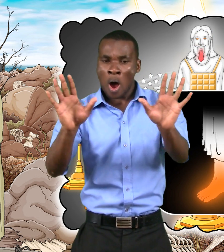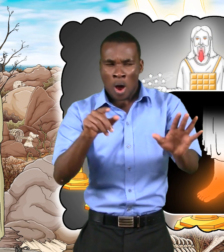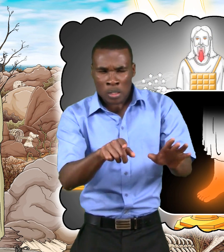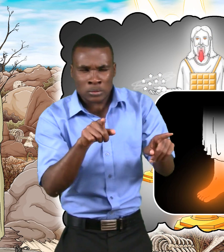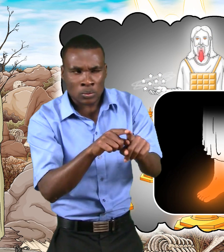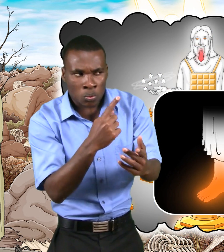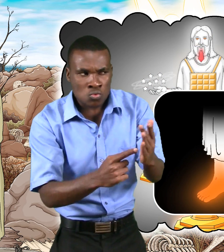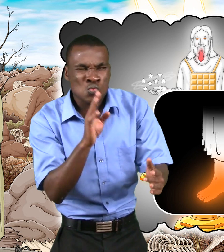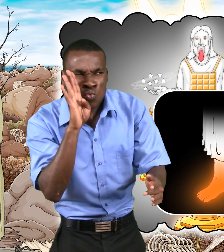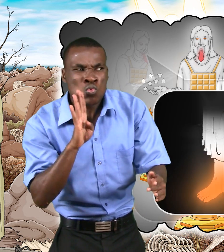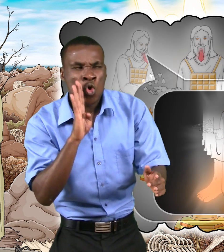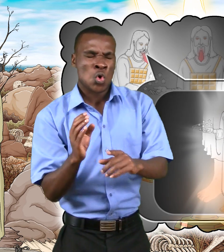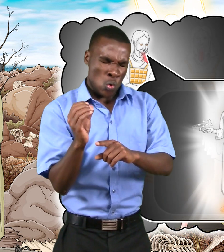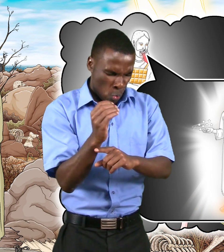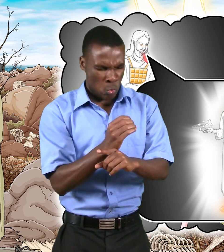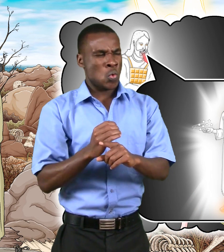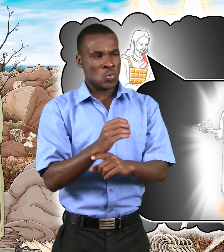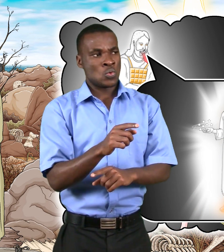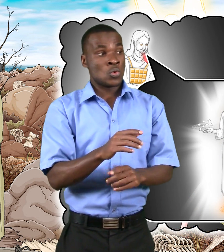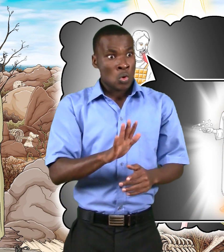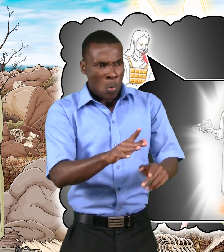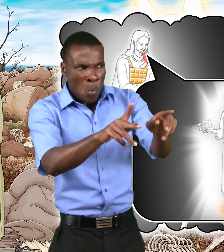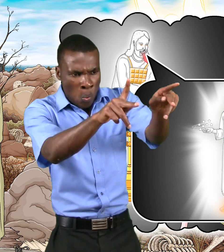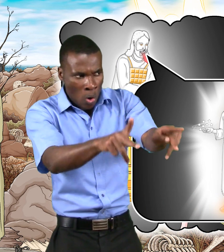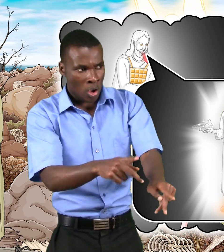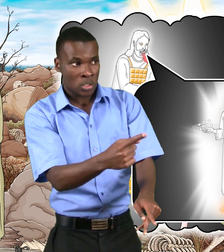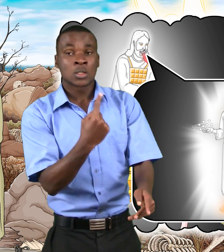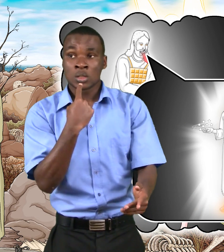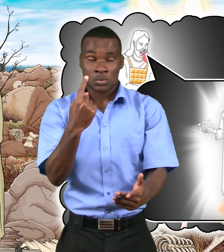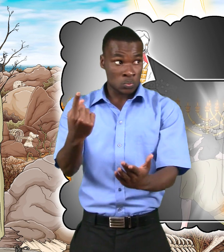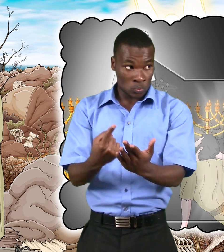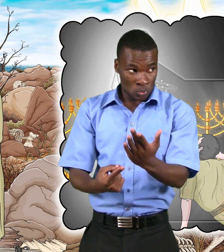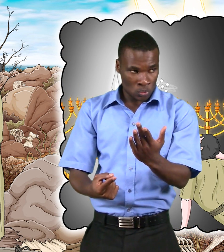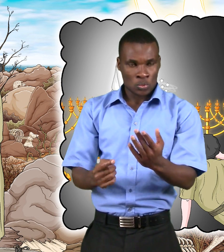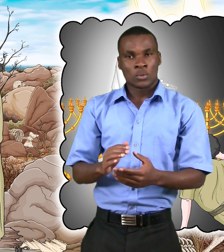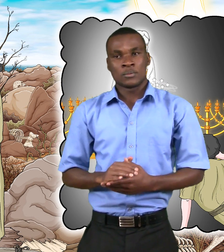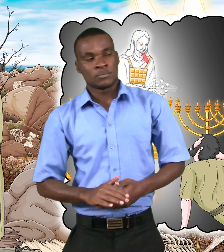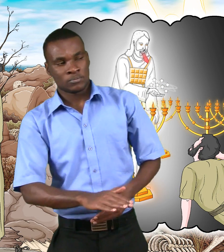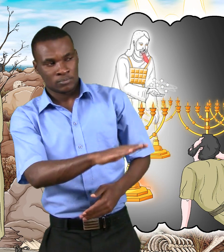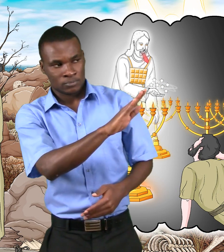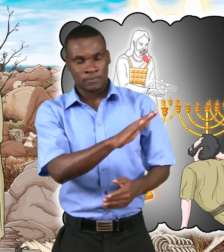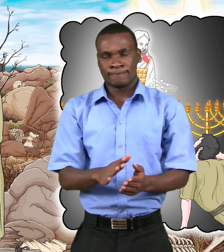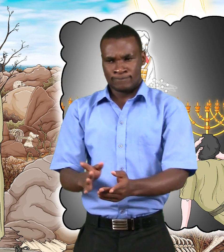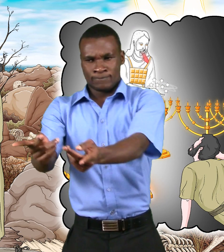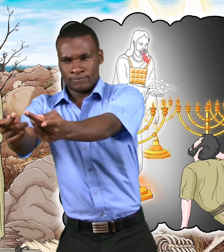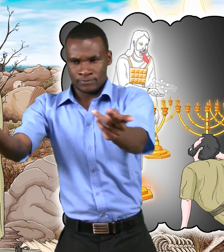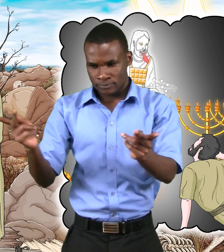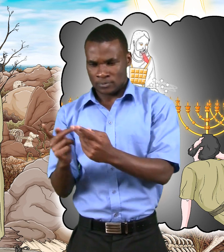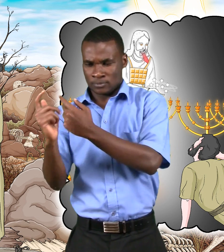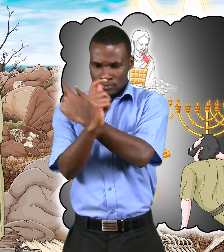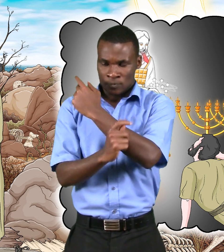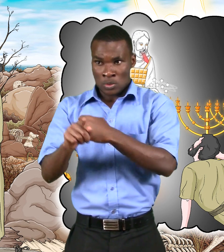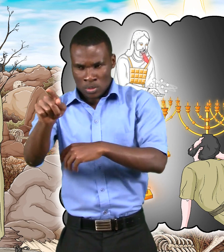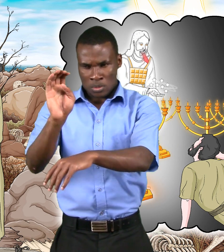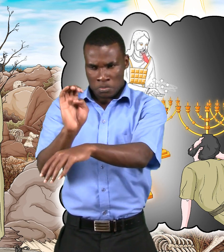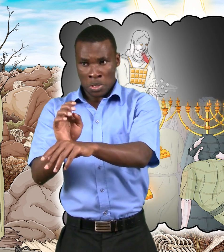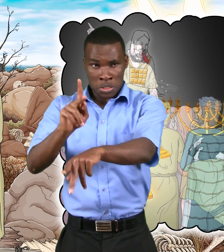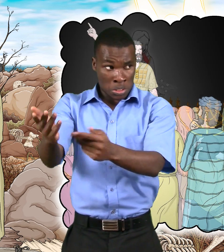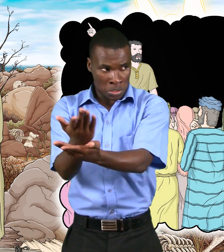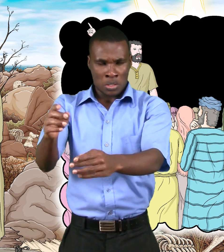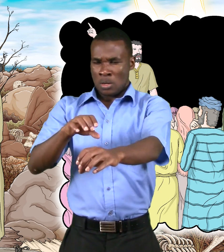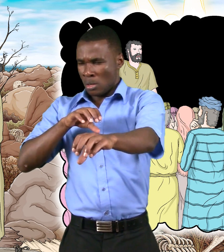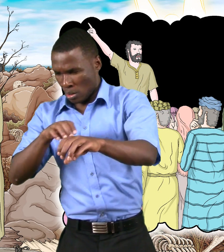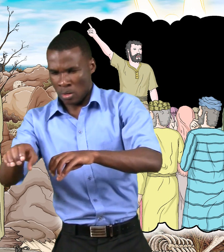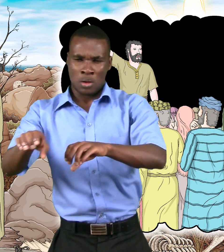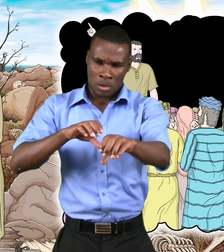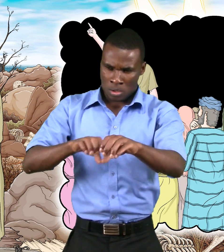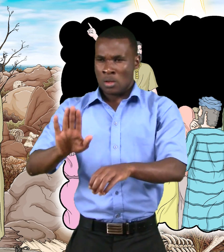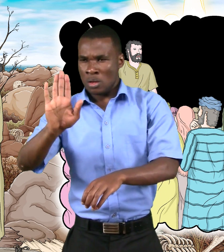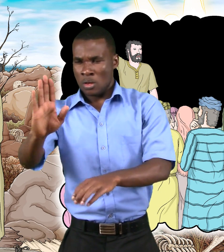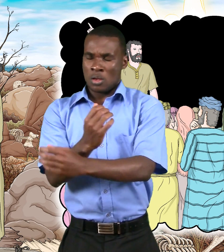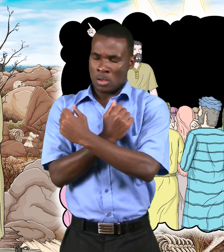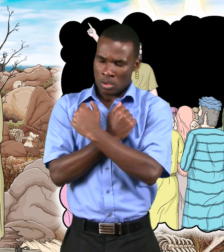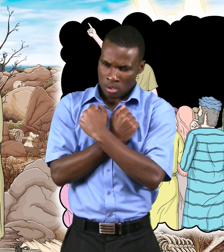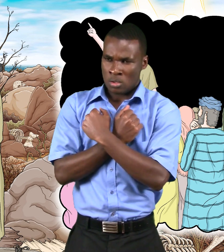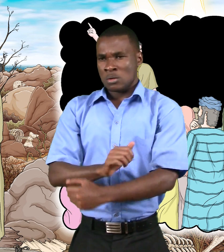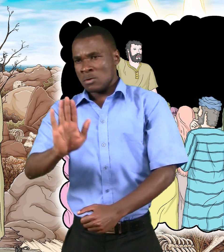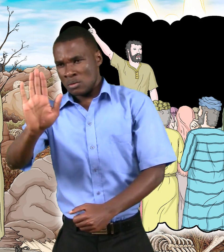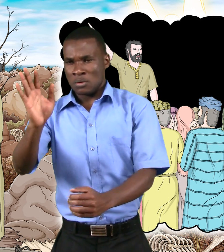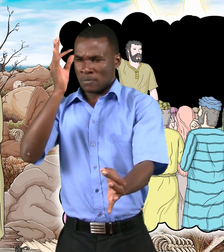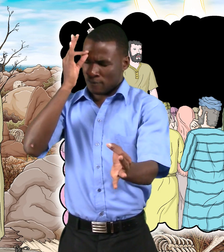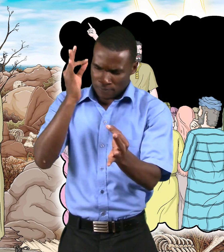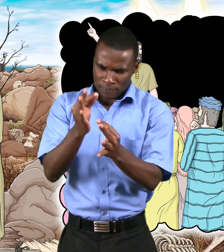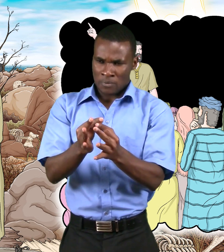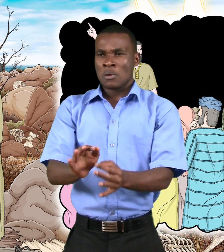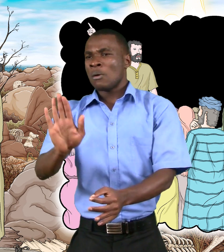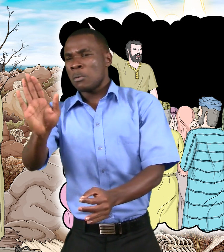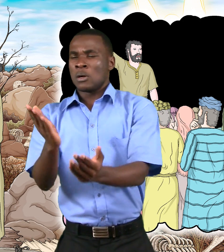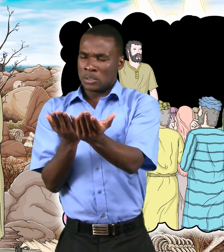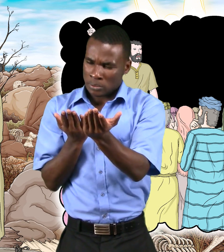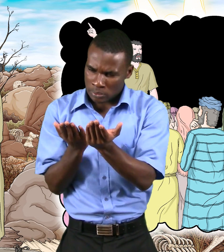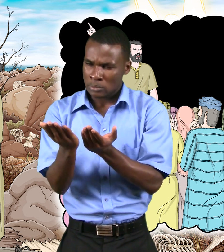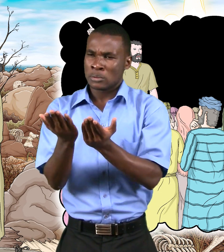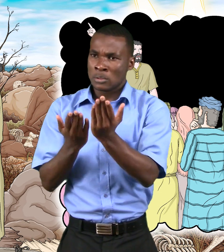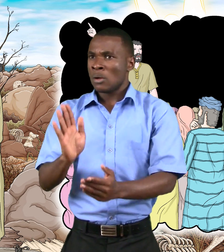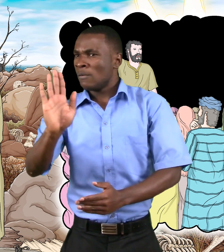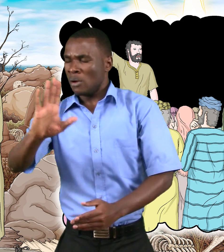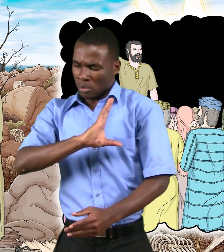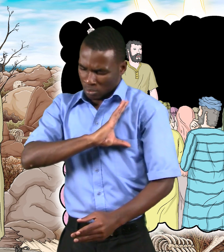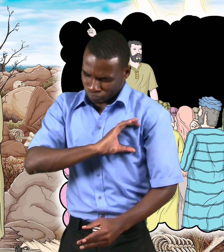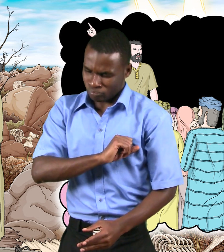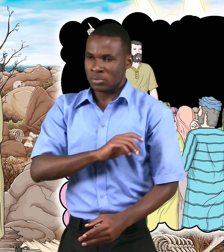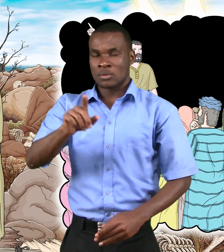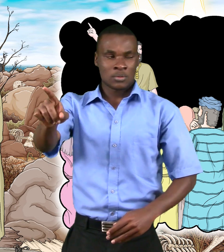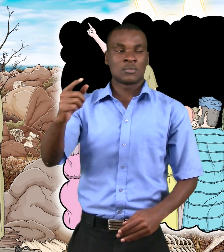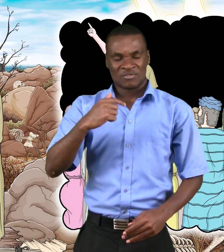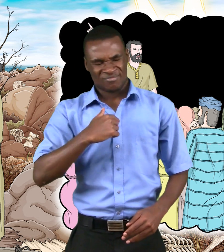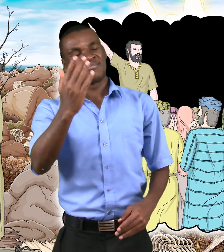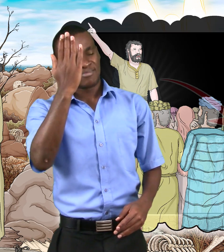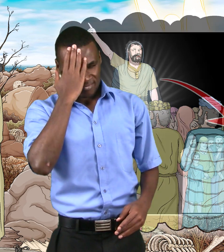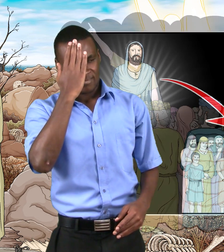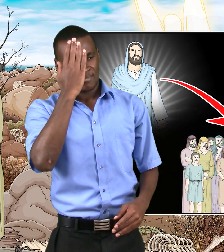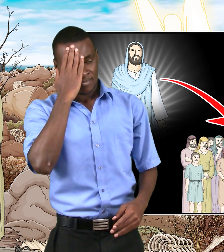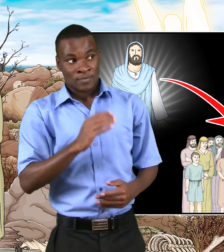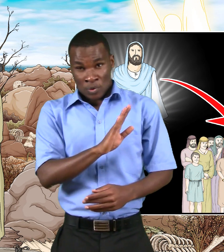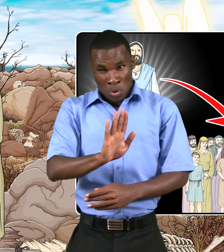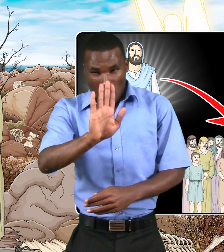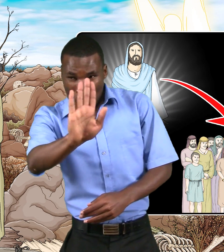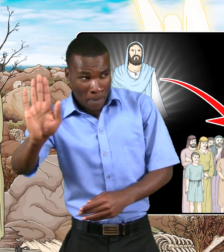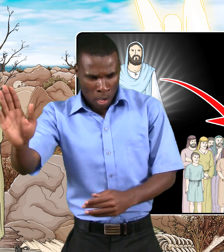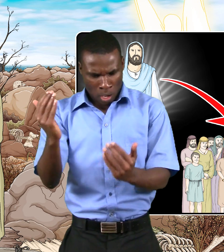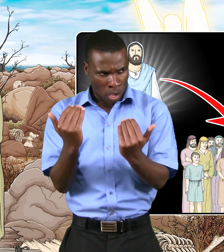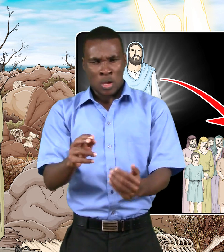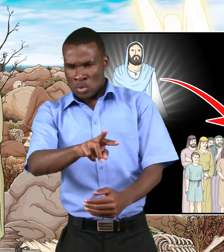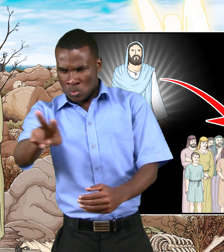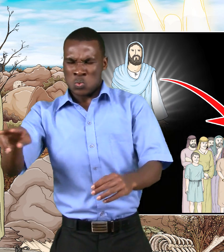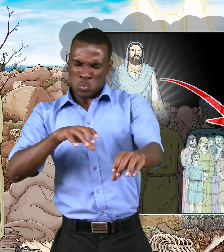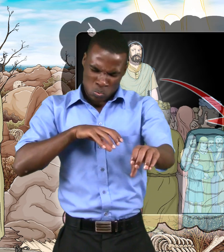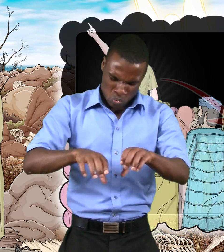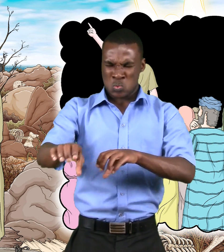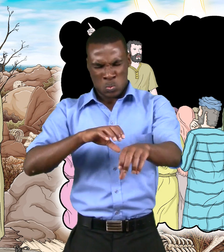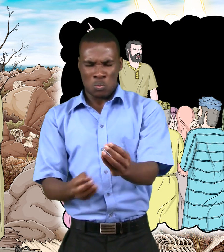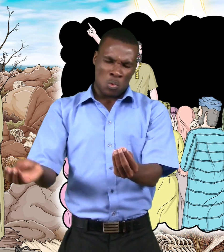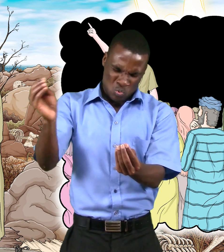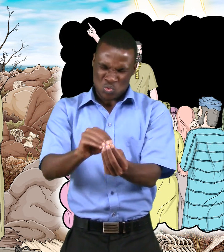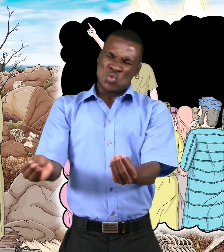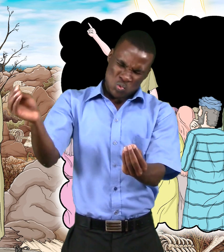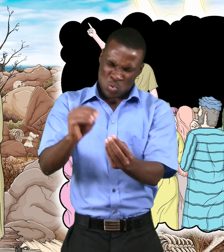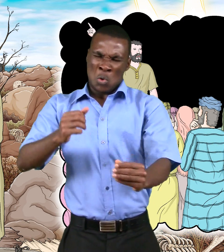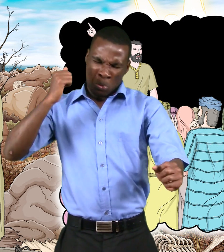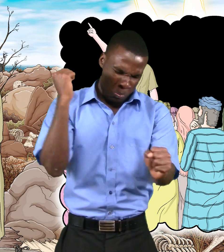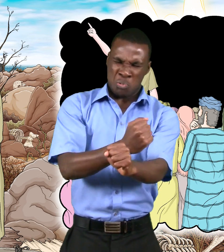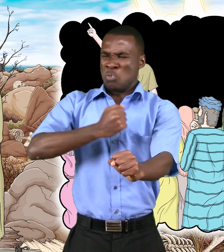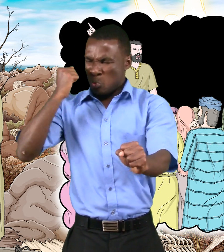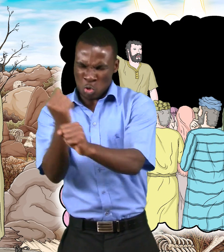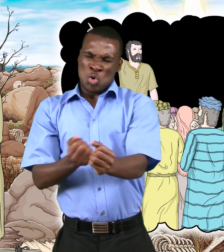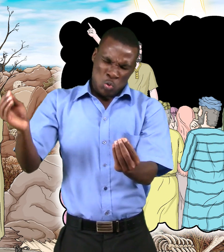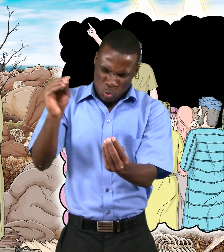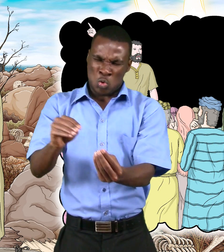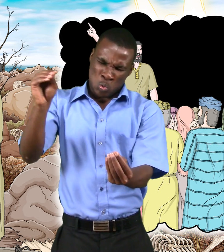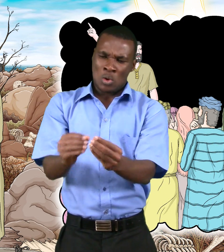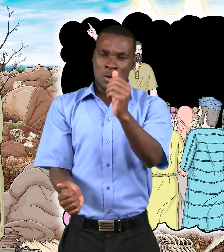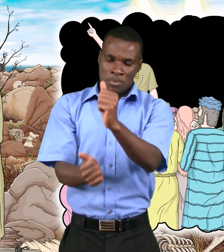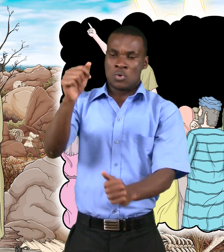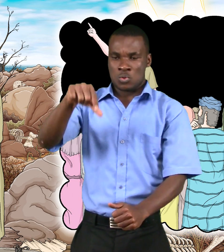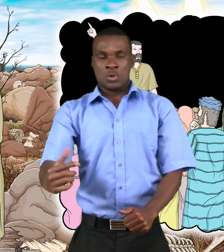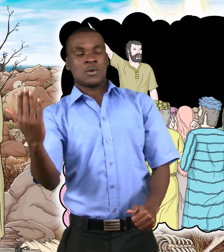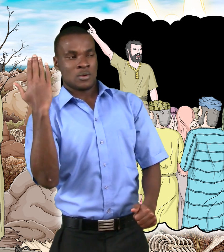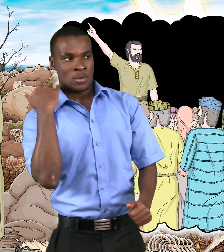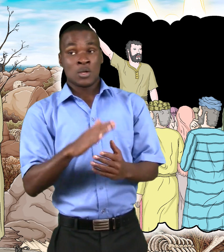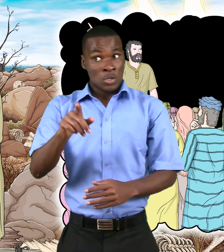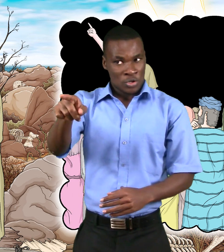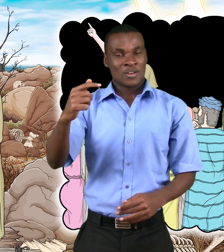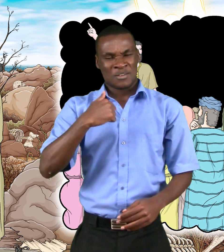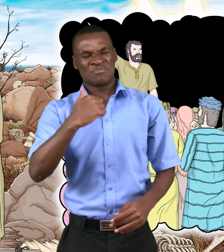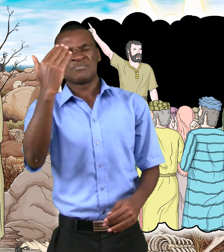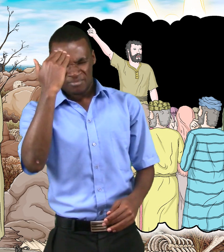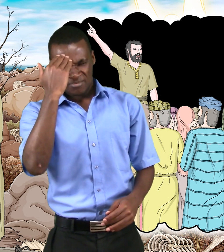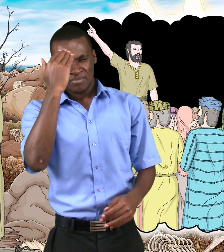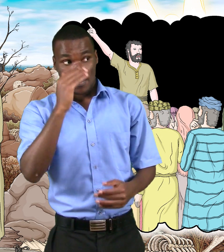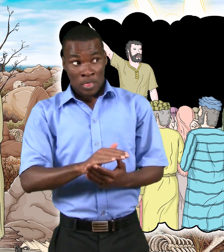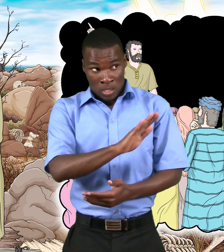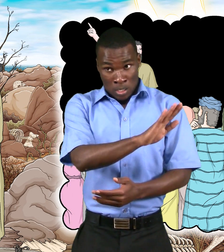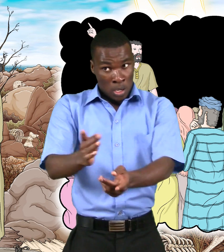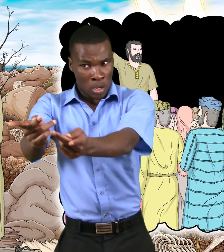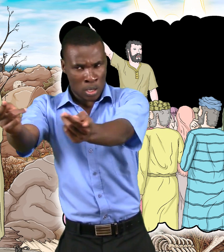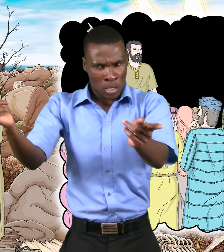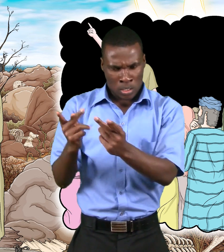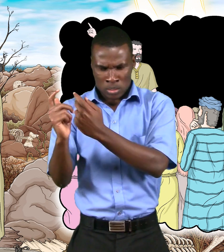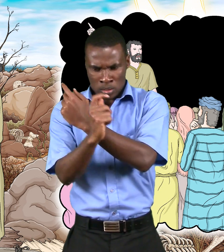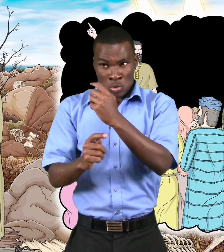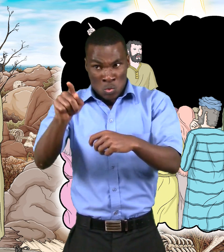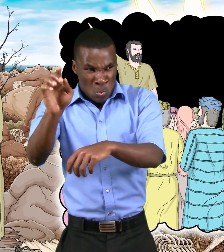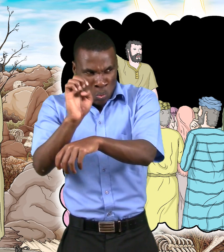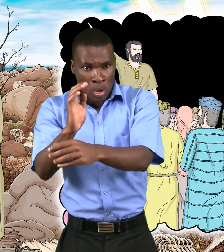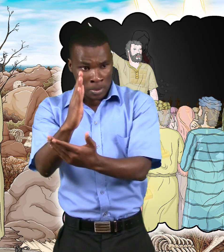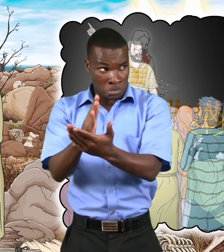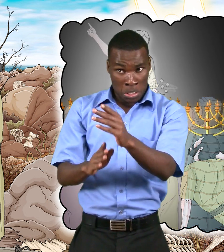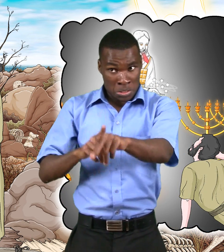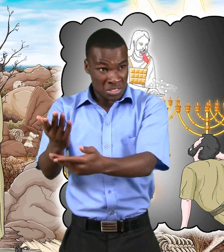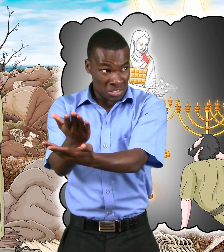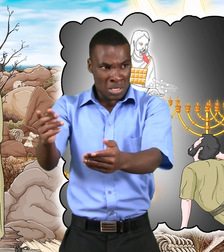I know your deeds—your love, your faith, your service, your perseverance—and your latter deeds are greater than your first.